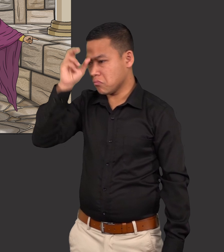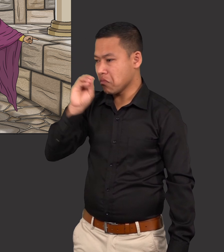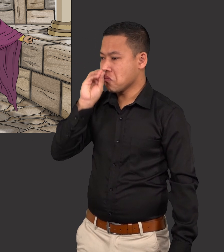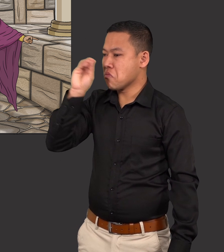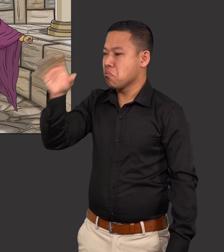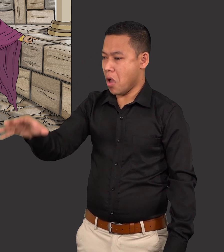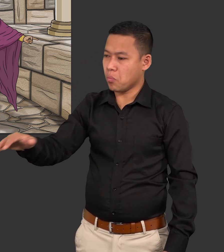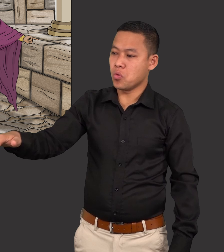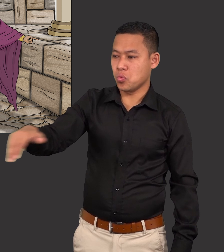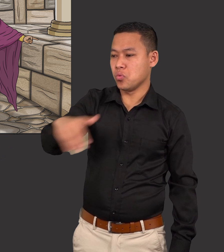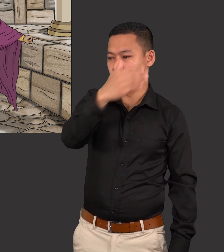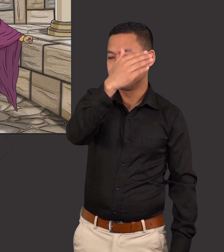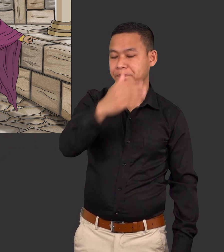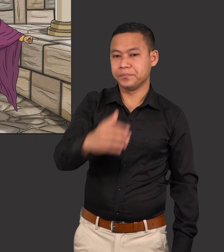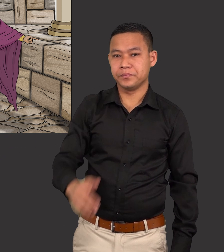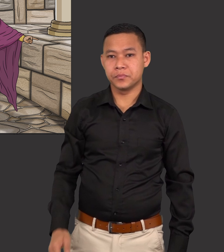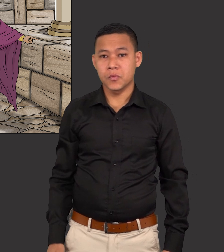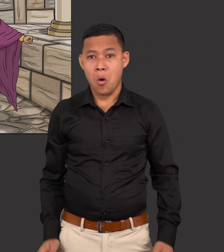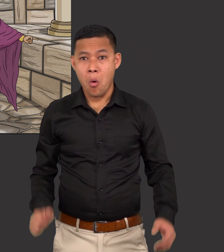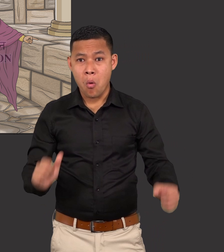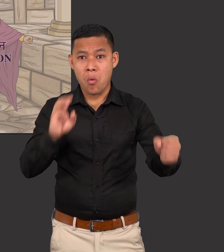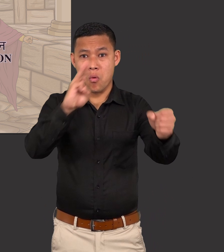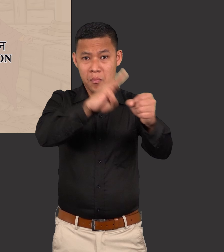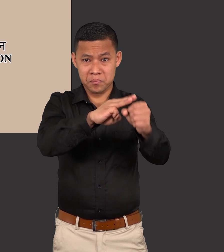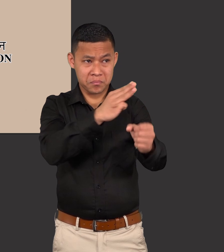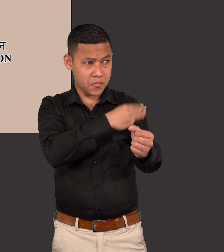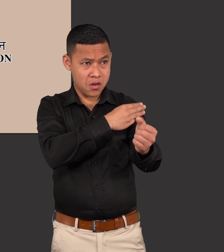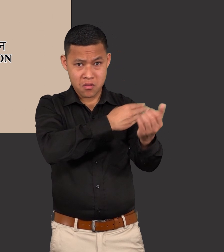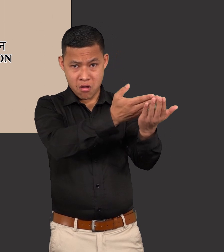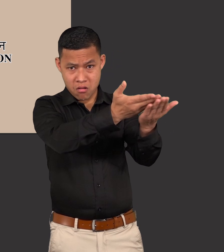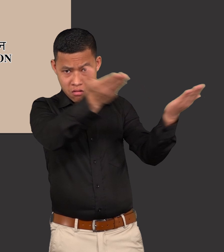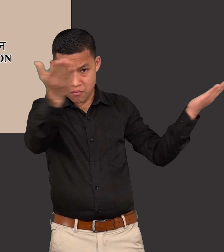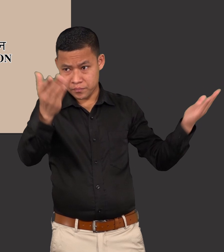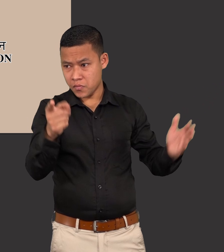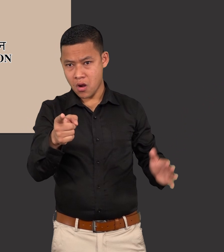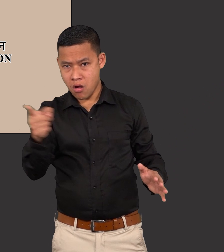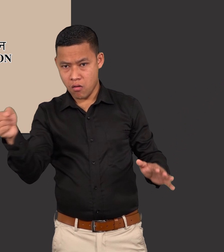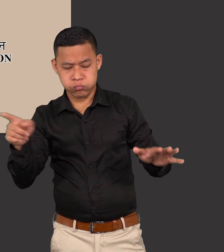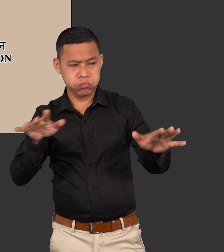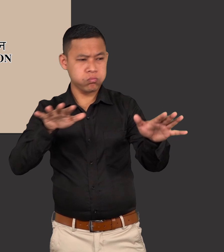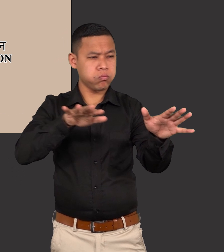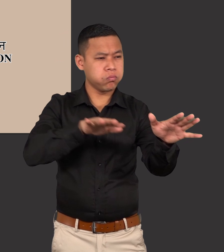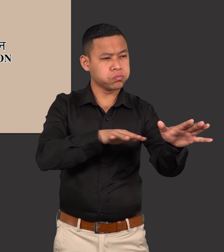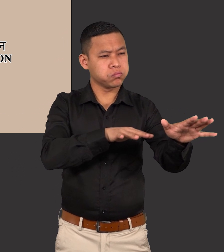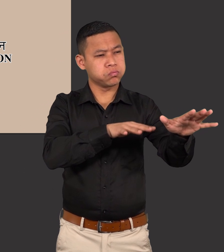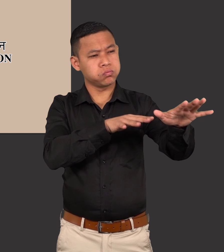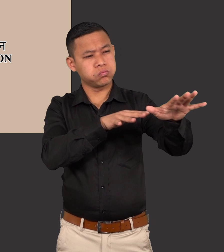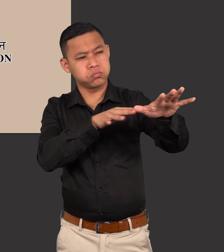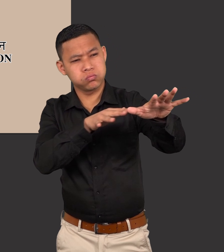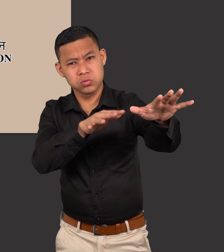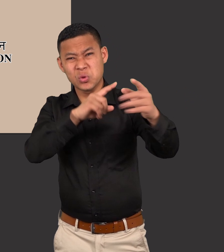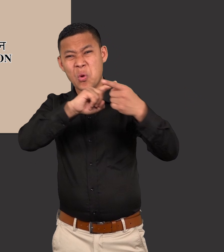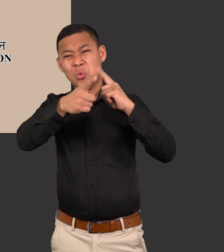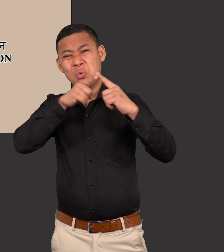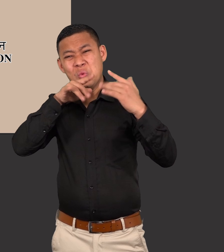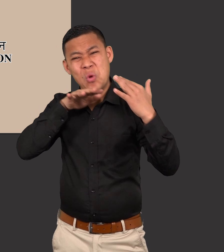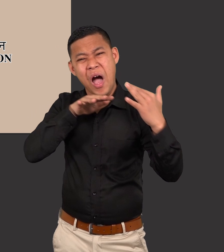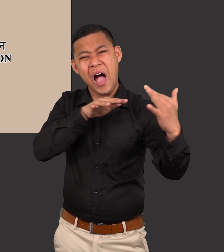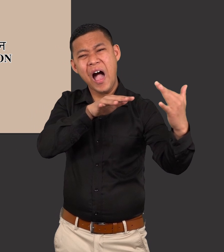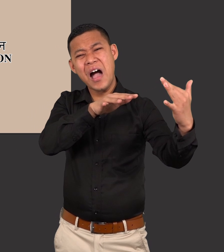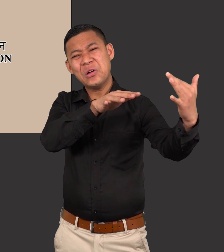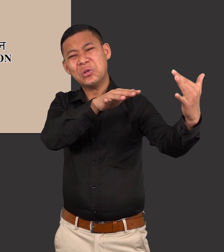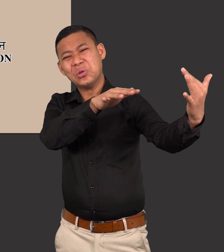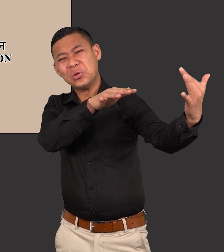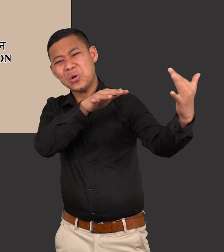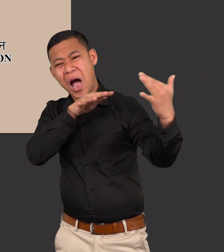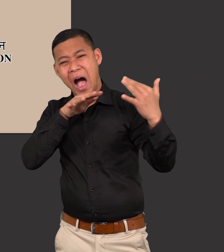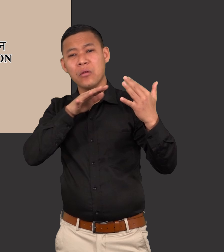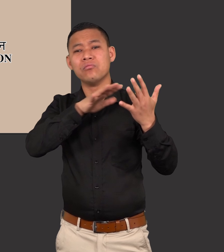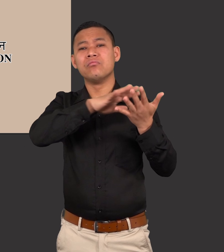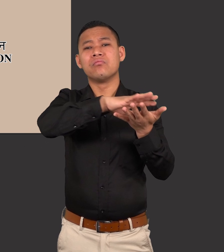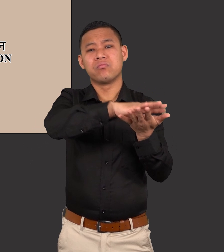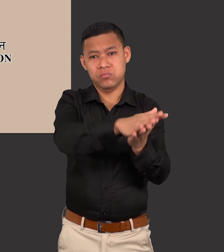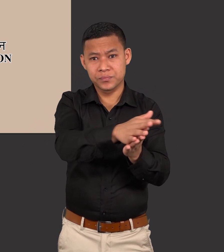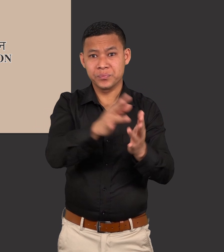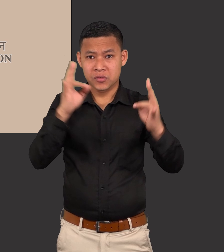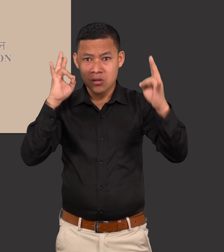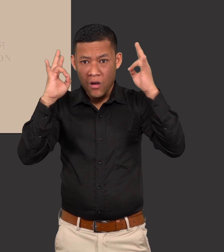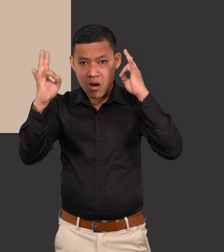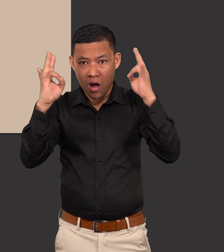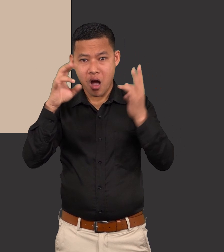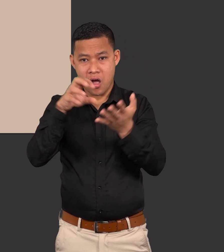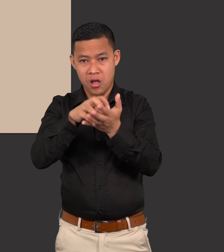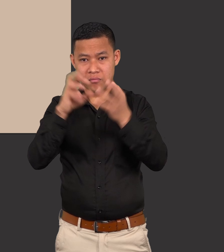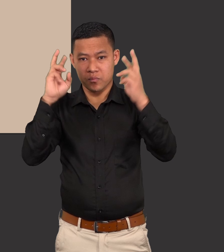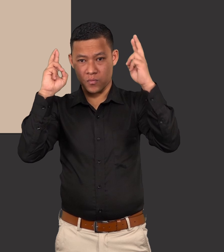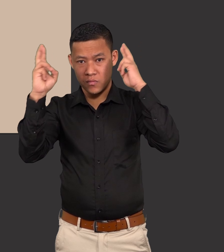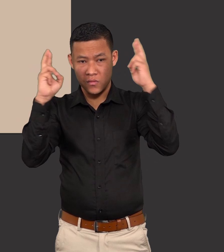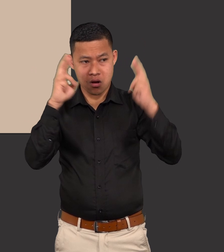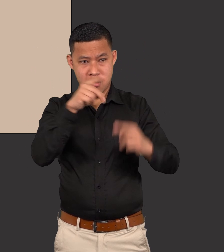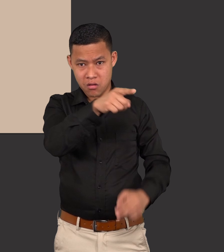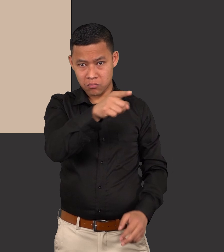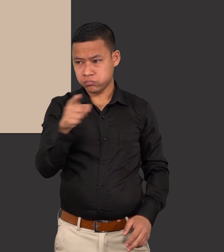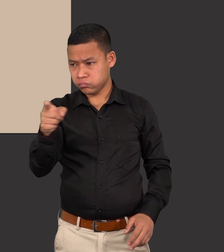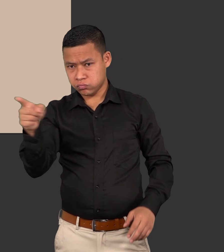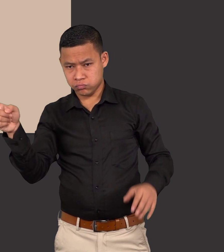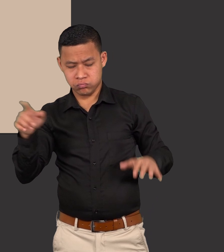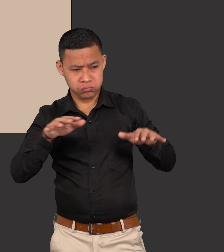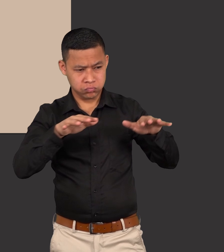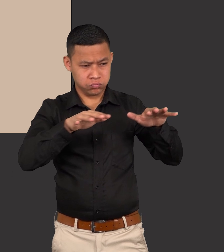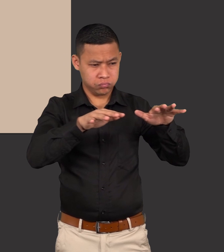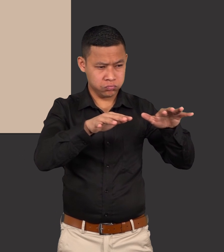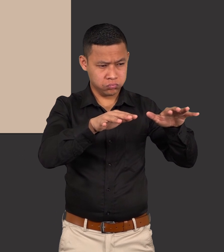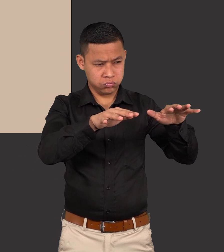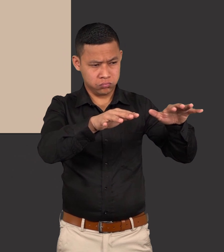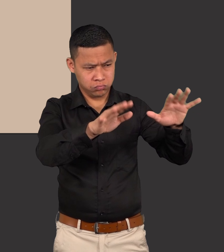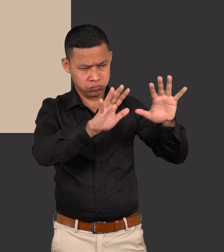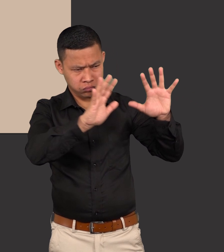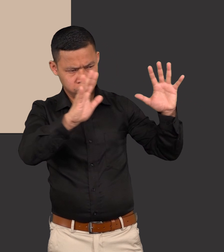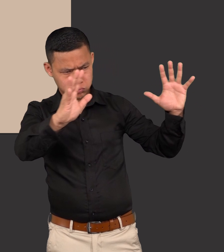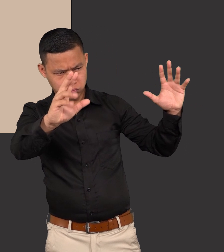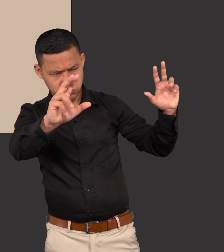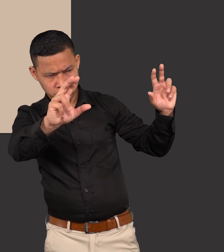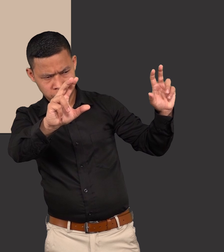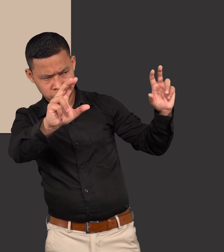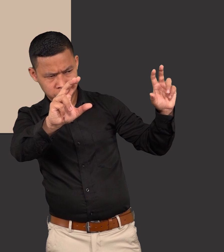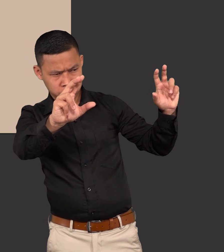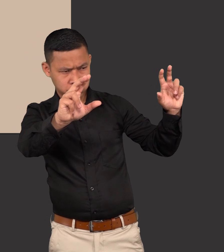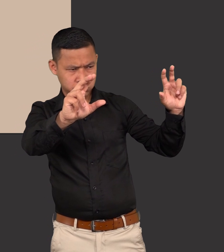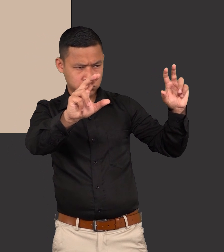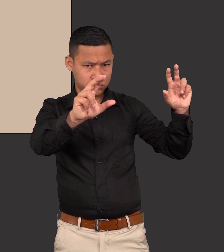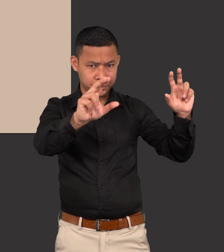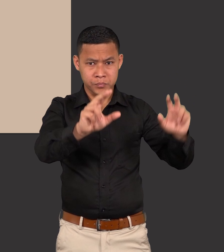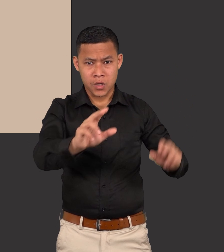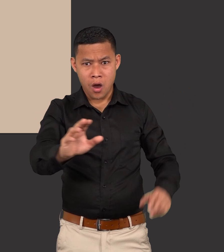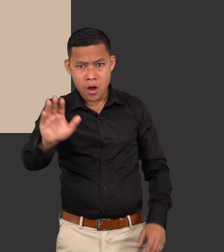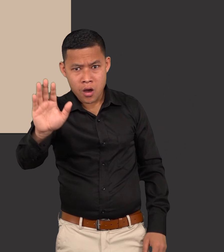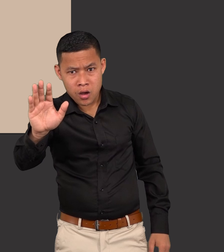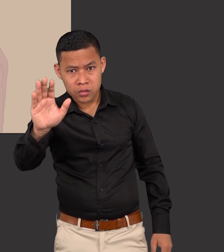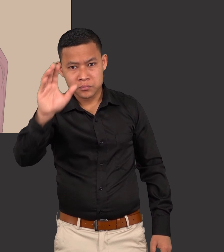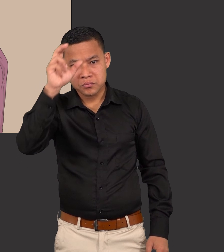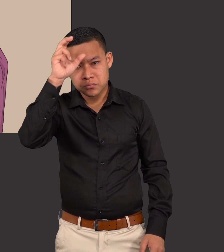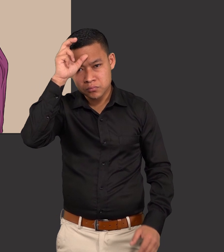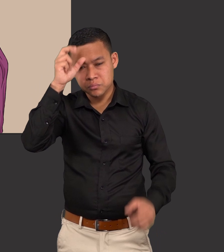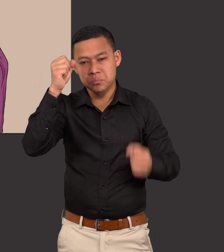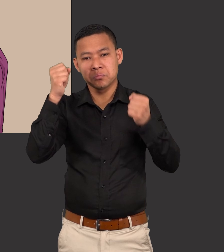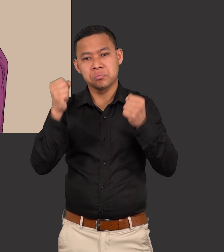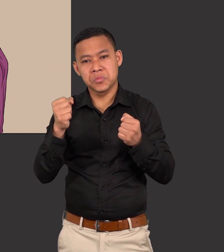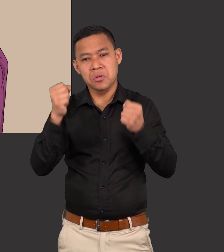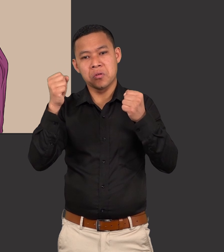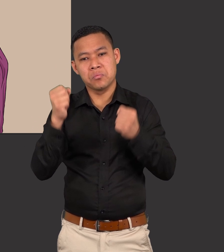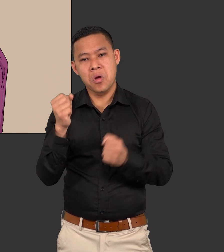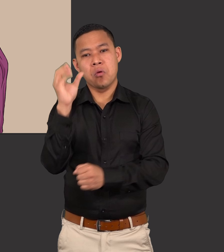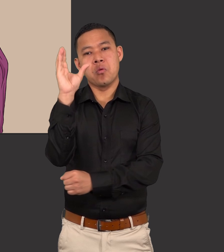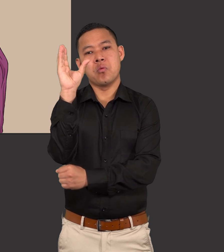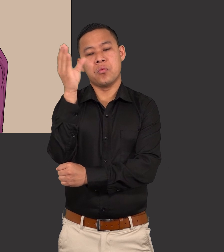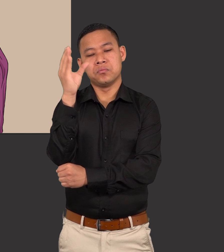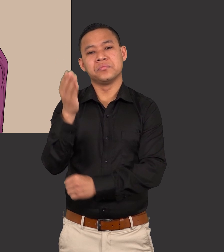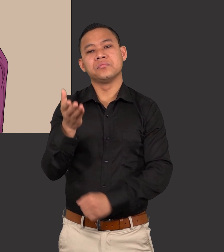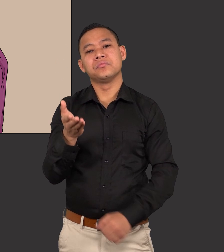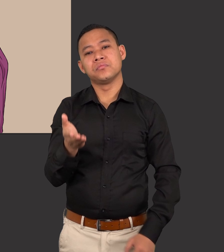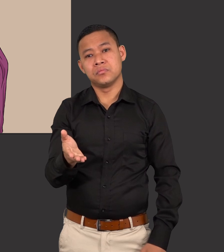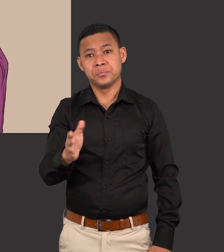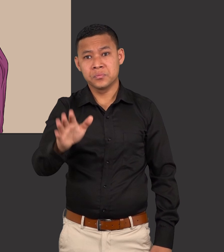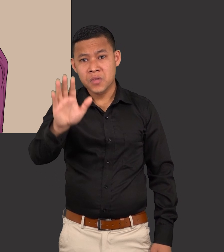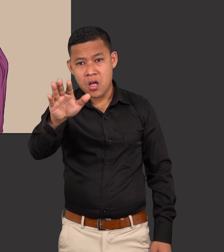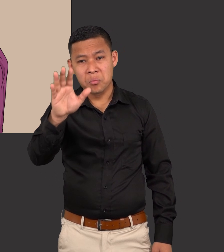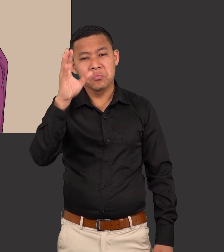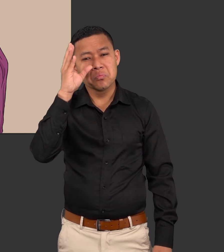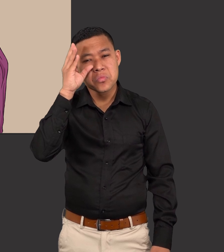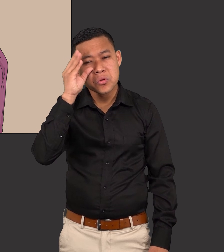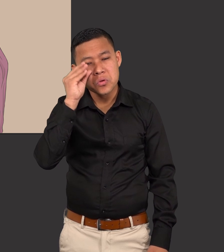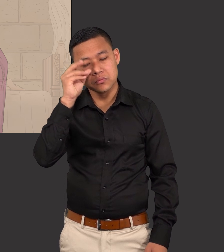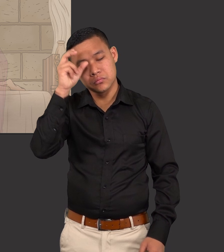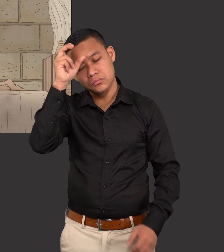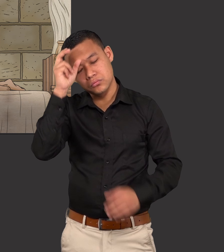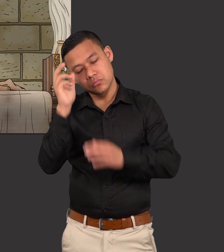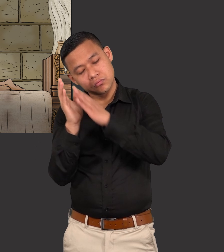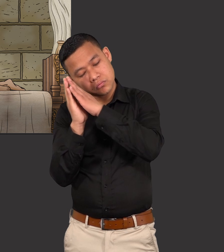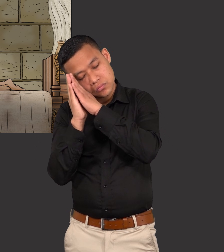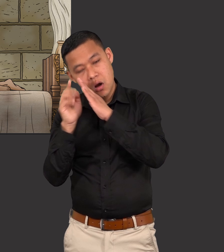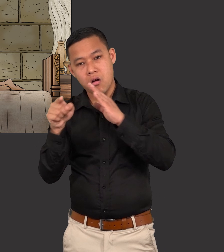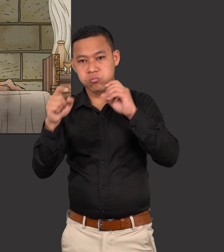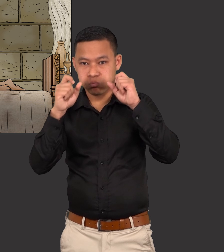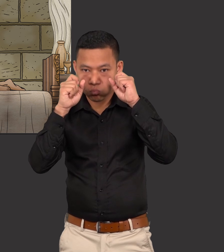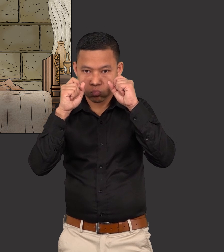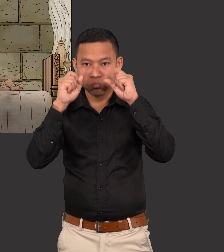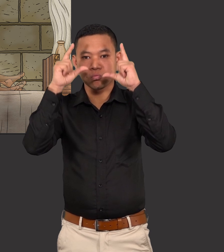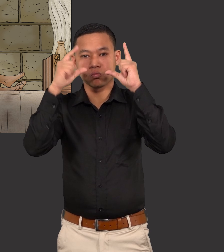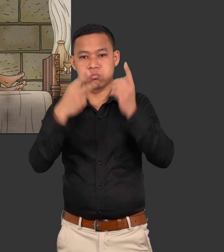They destroyed the Ammonites and besieged Rabbah, but David remained in Jerusalem.